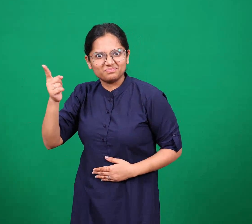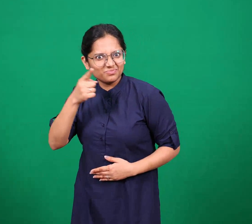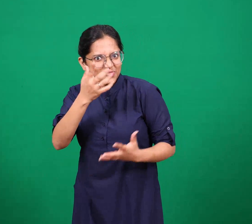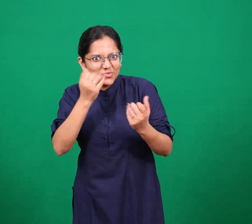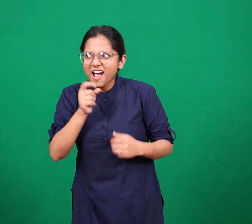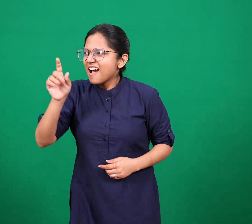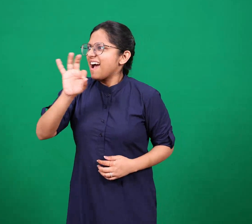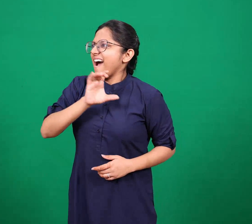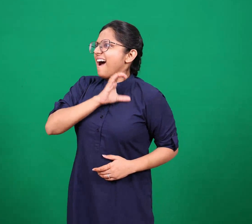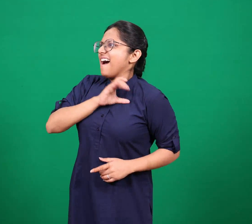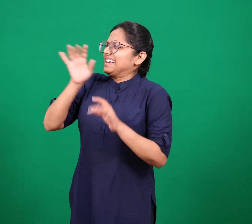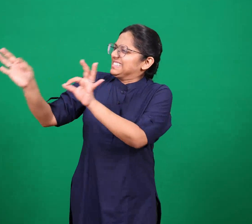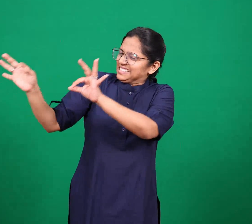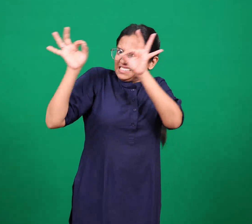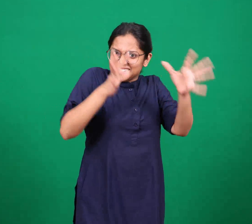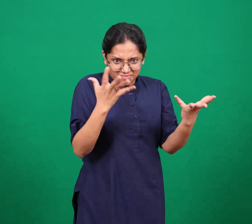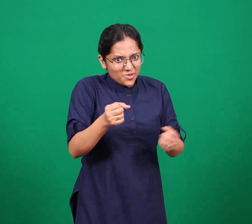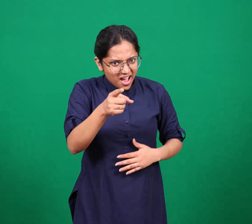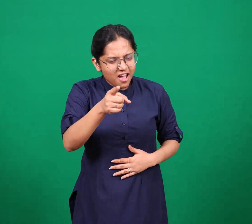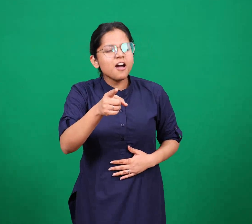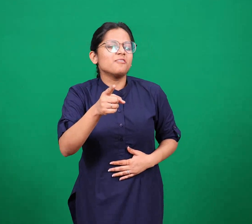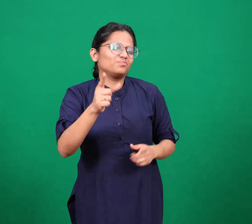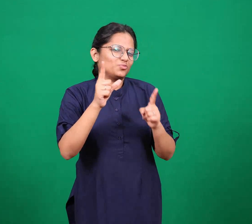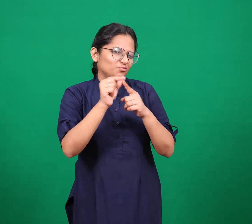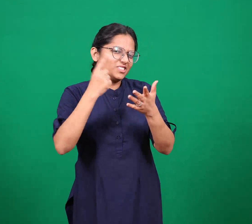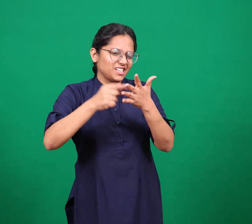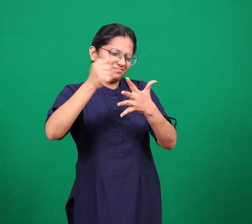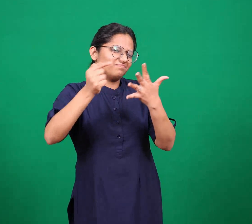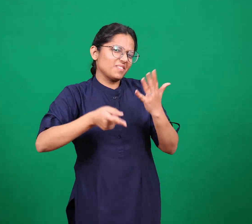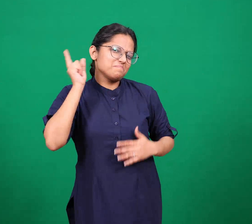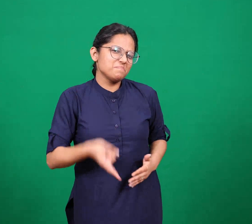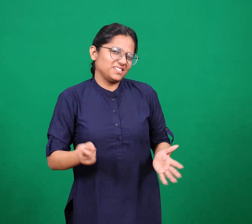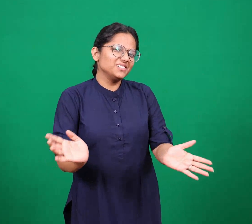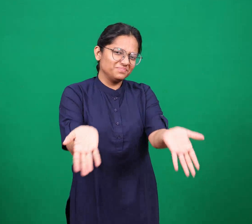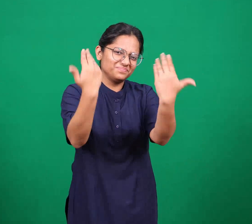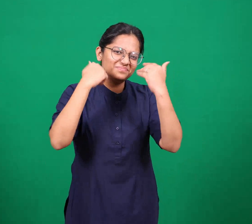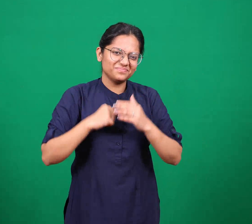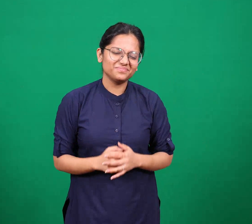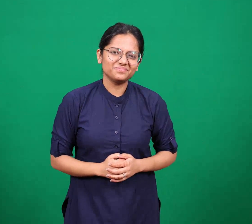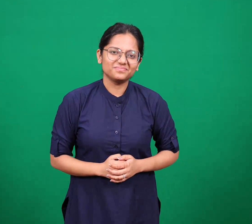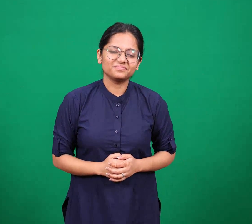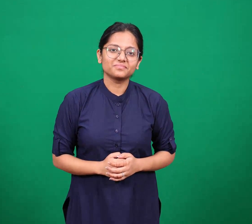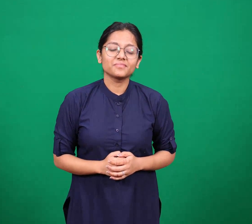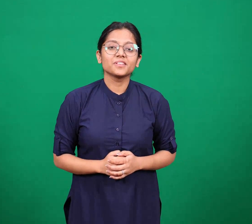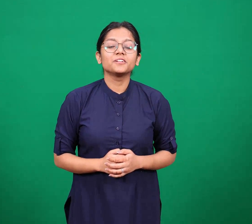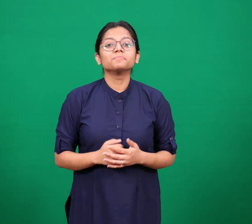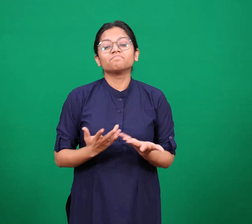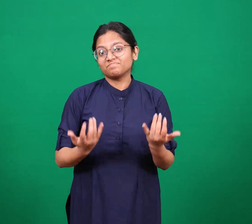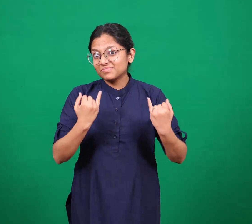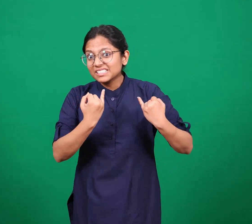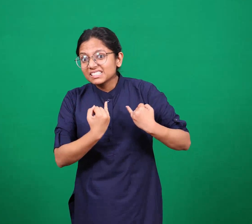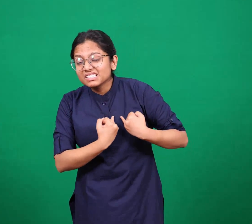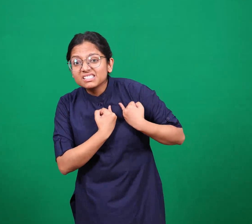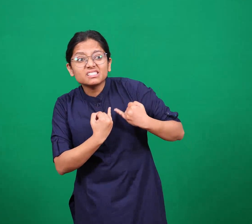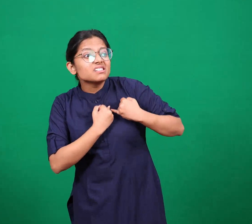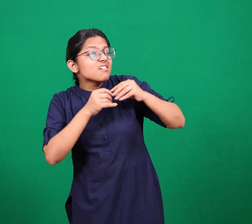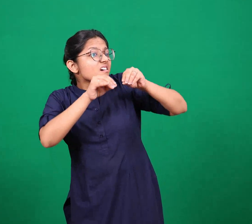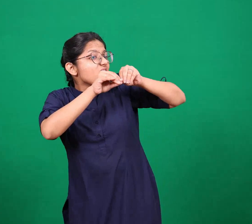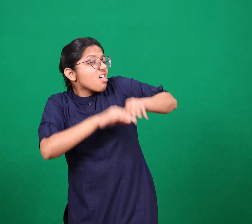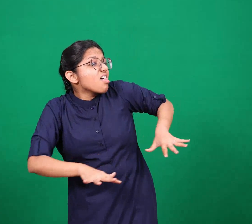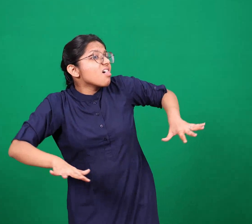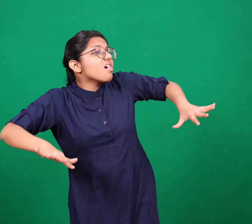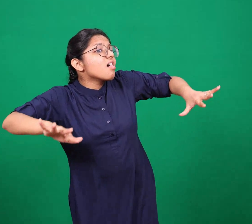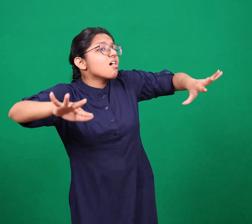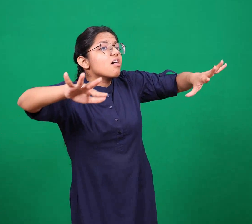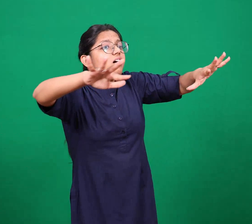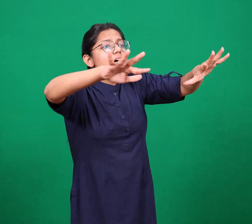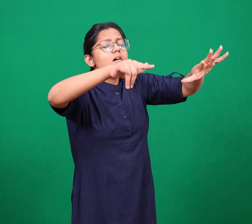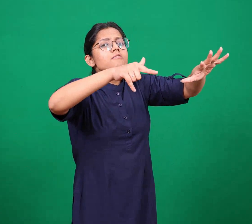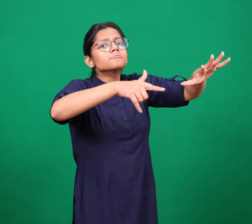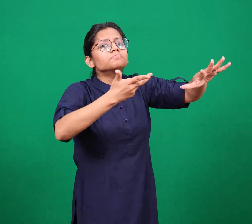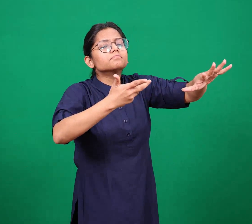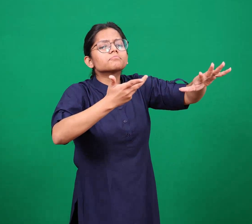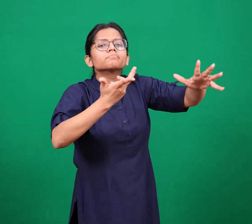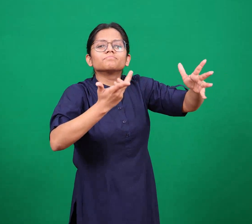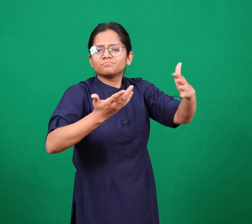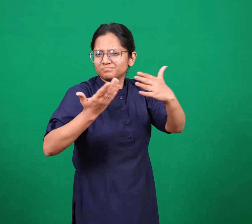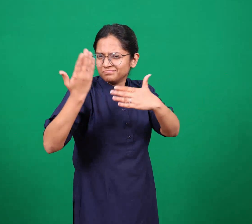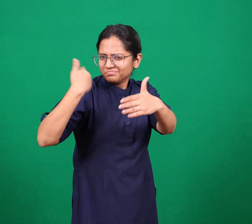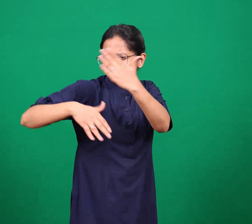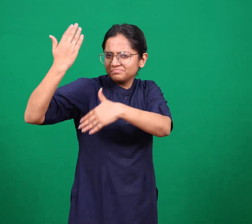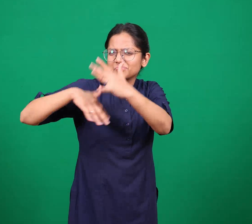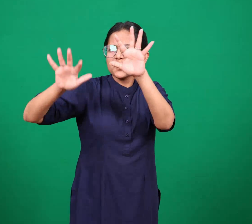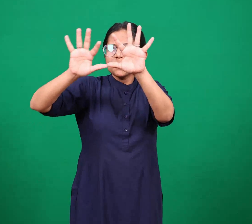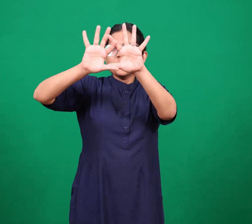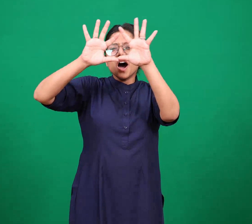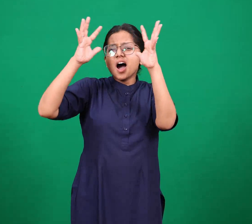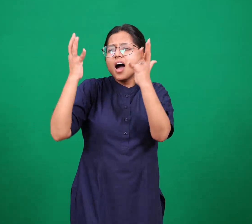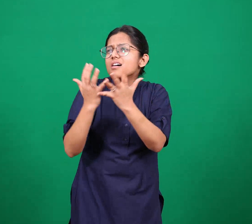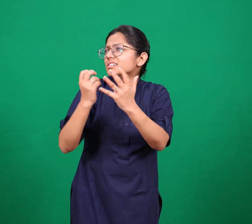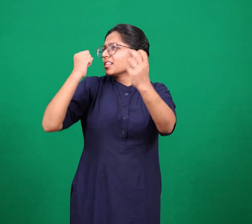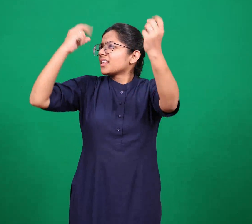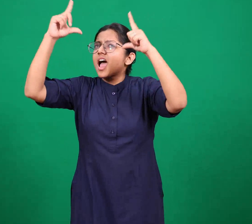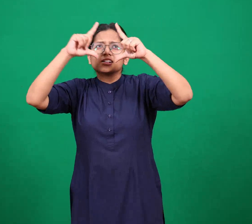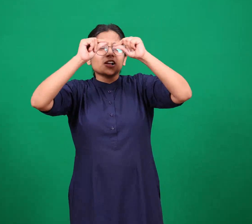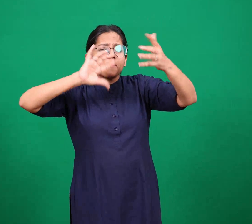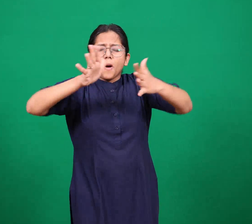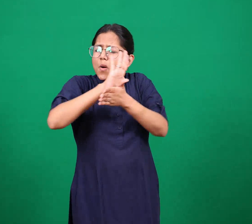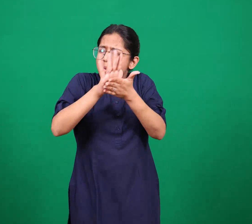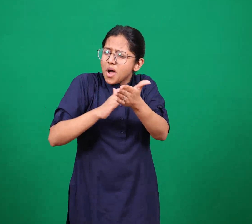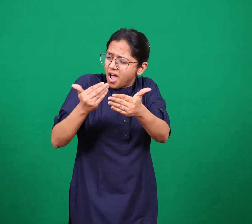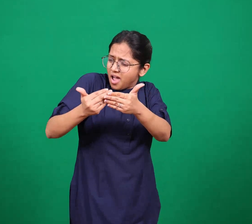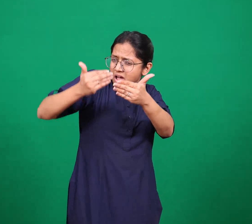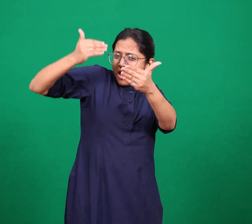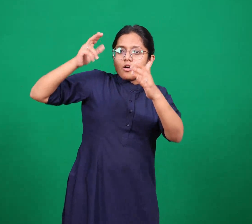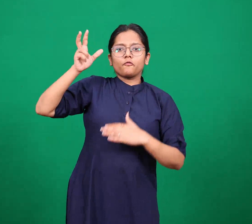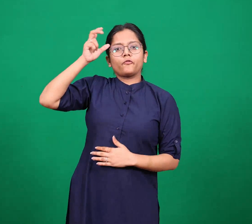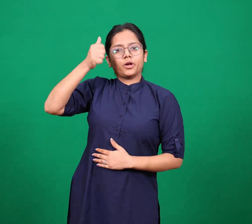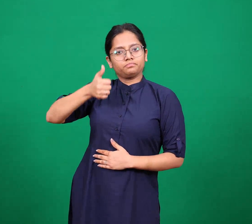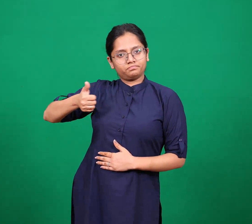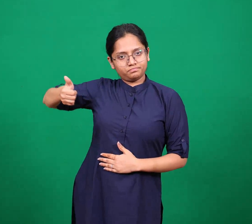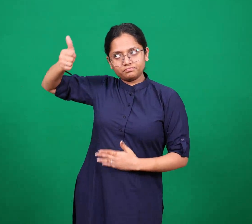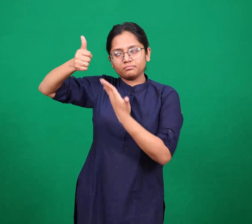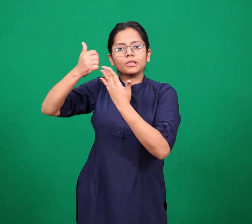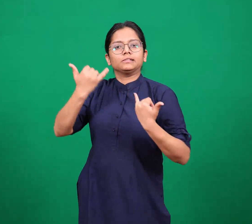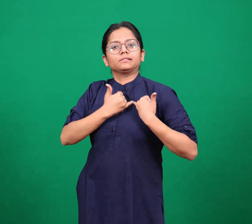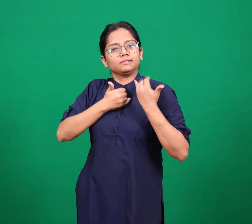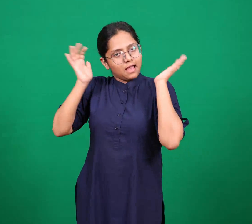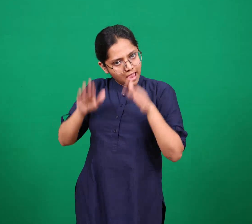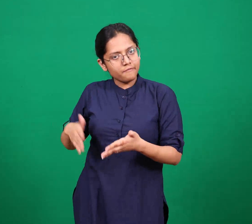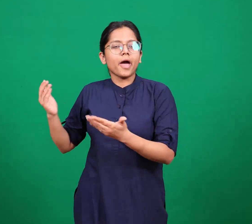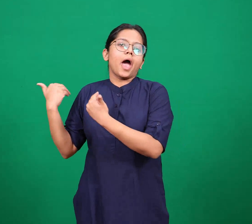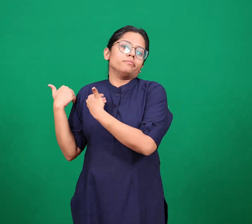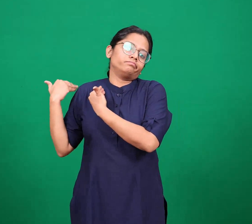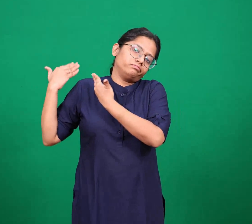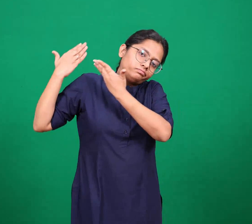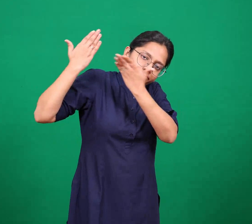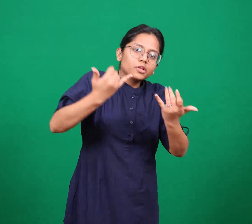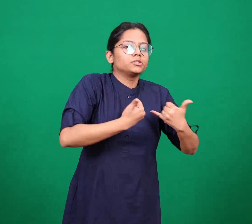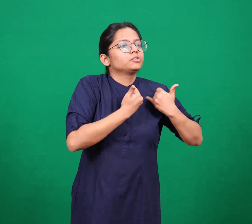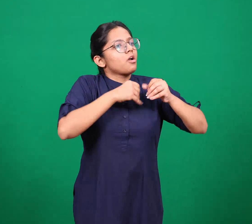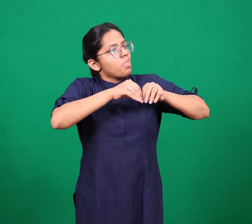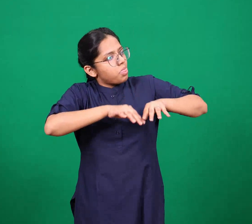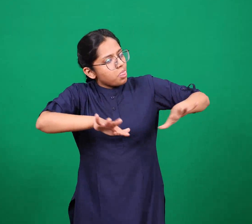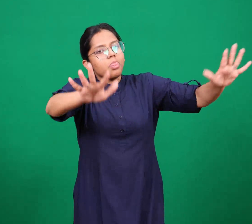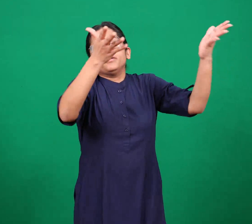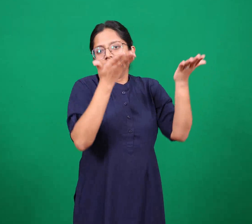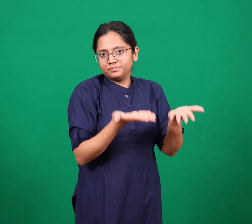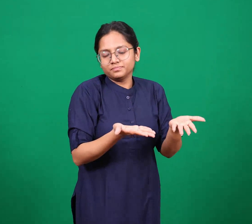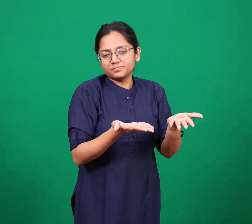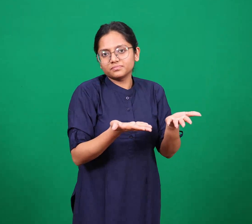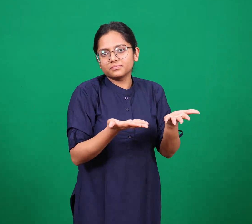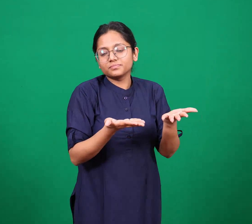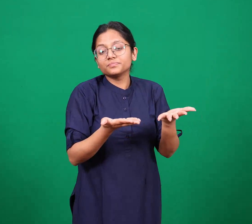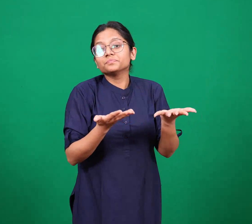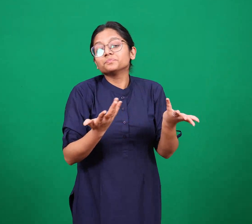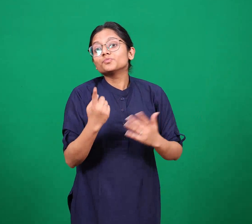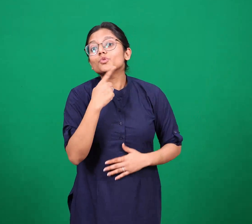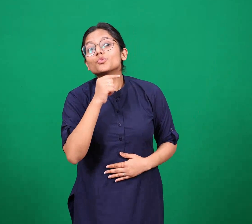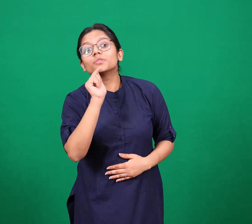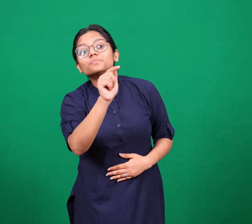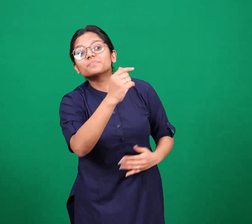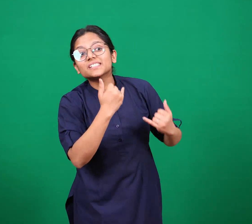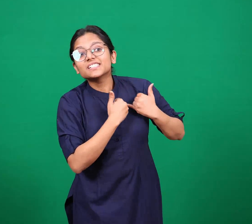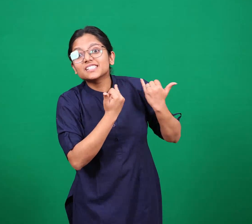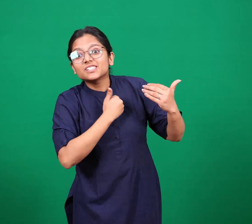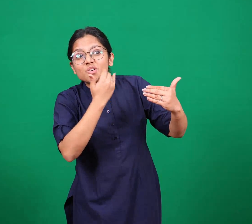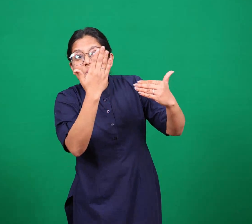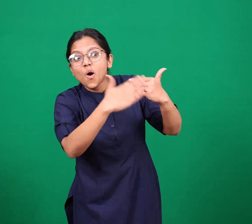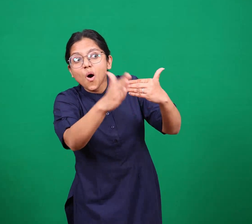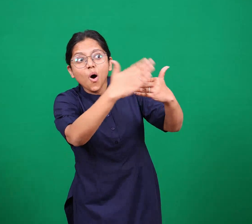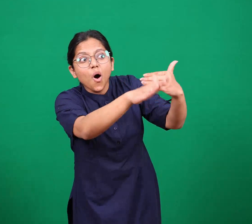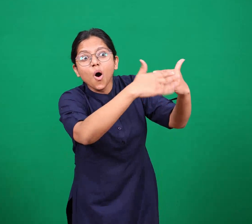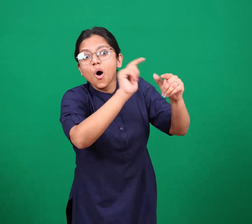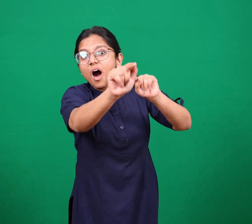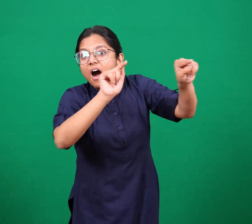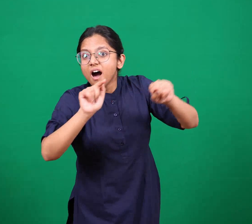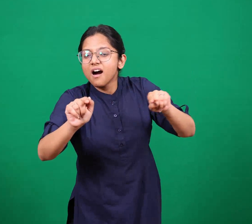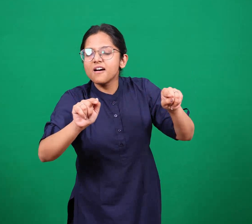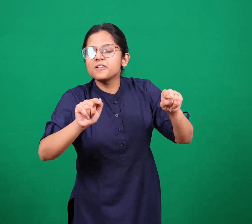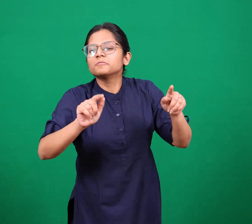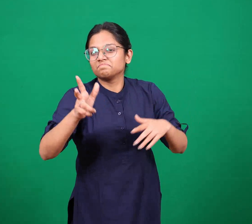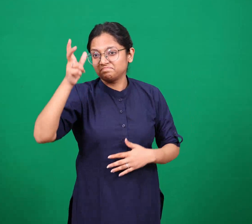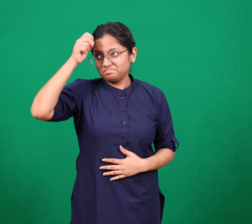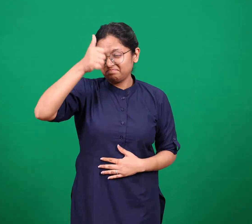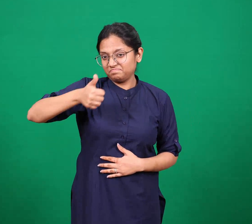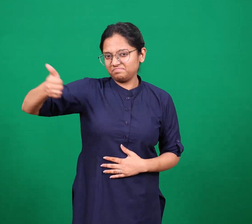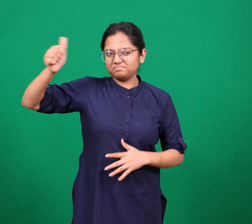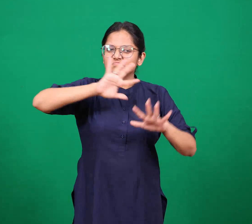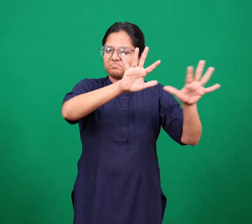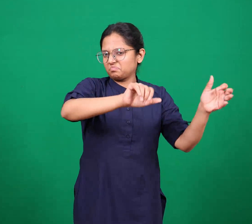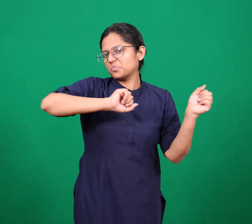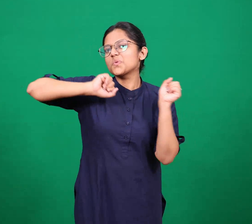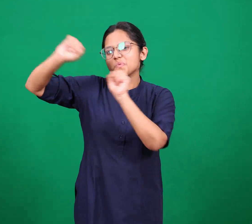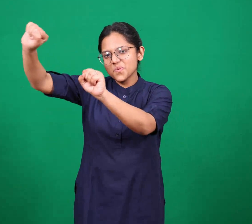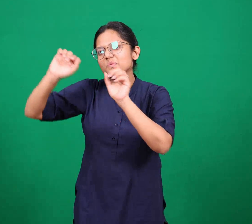The one who practices sin is of the devil, because the devil has been sinning from the very start.